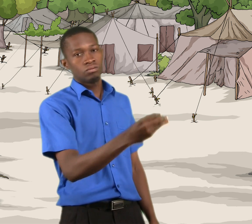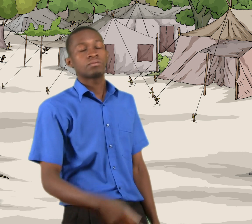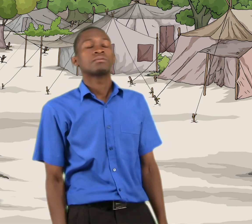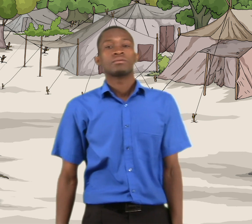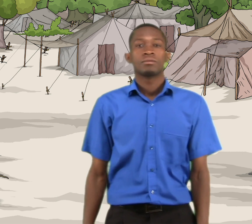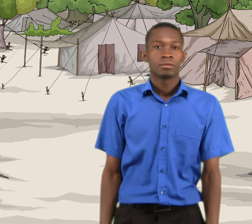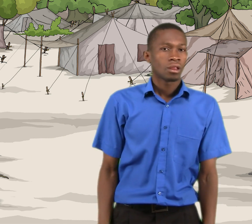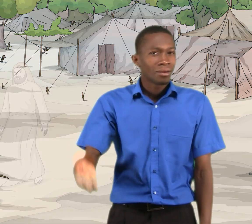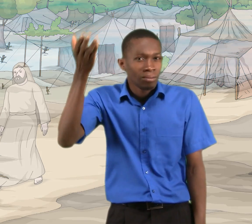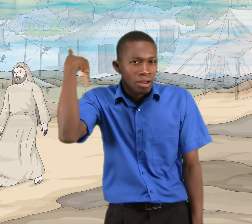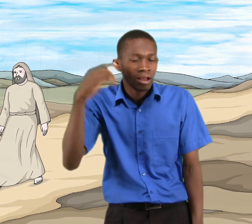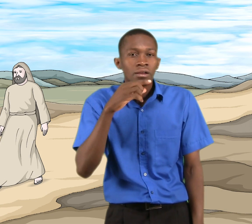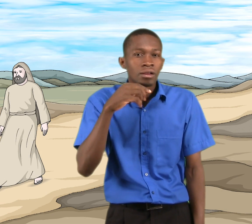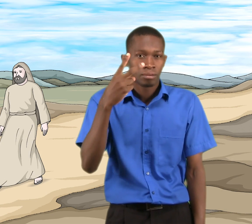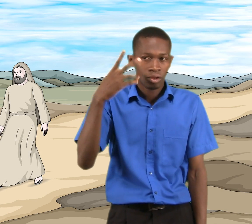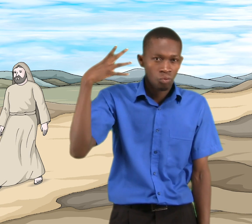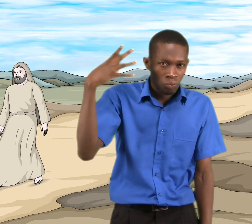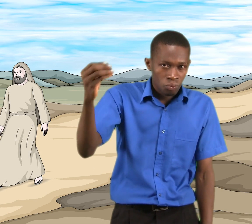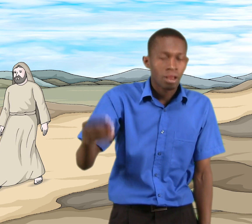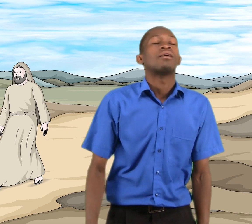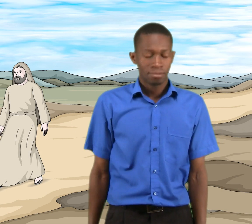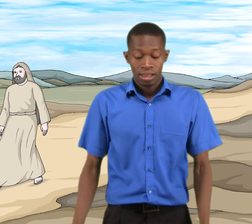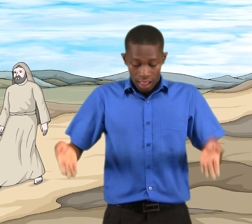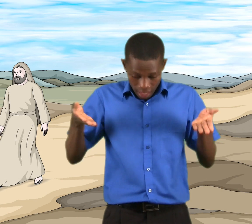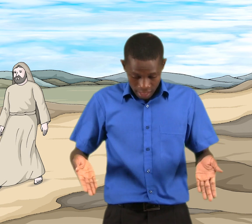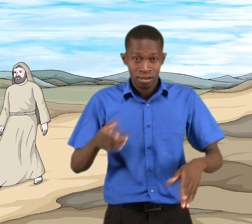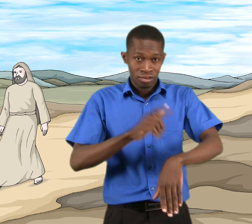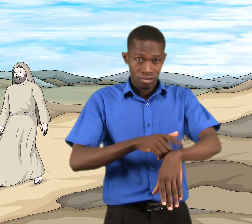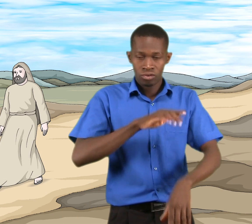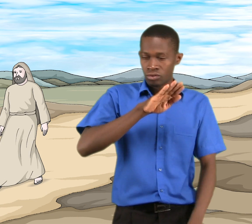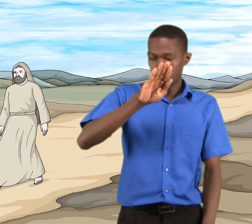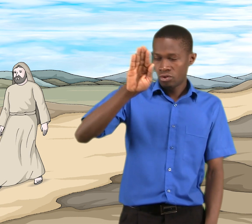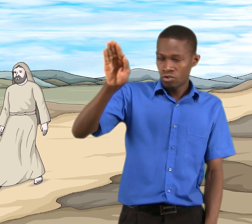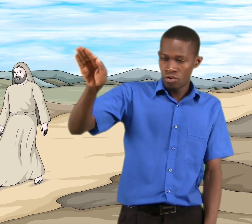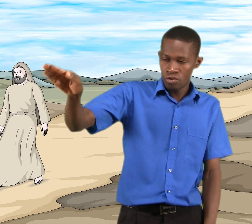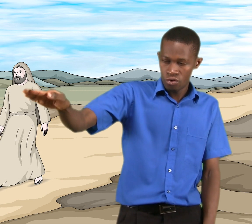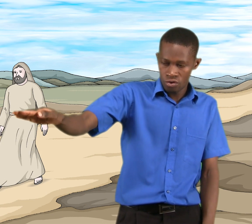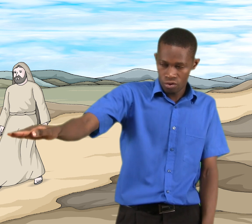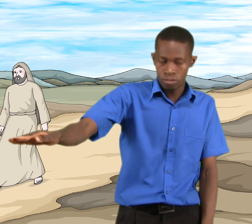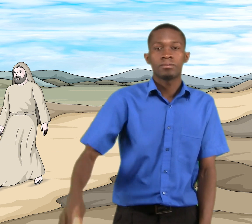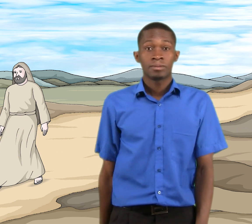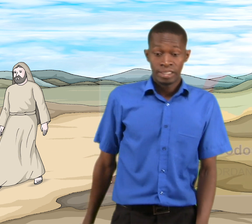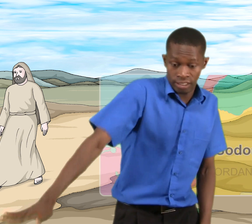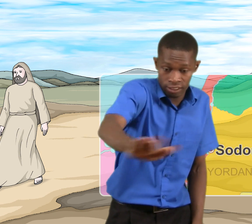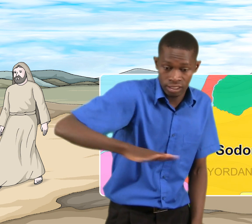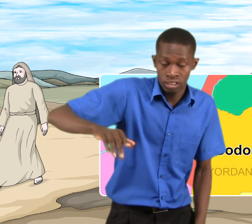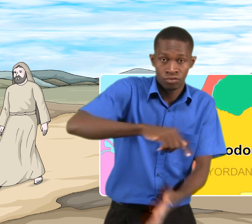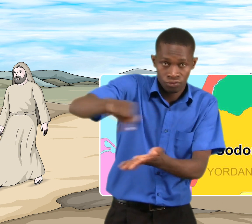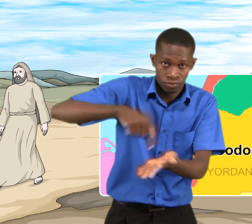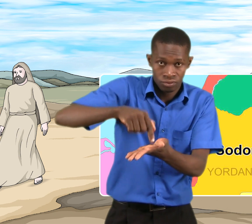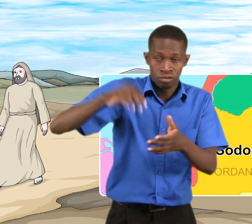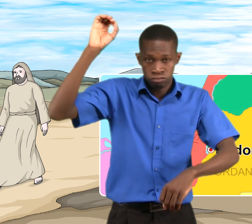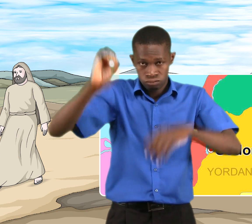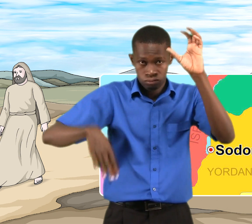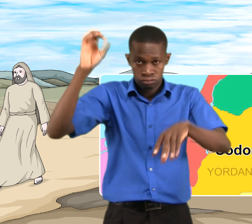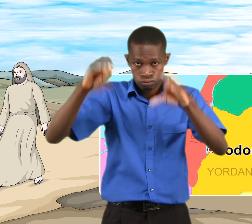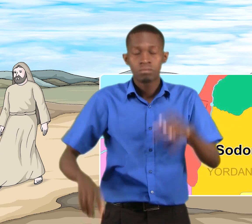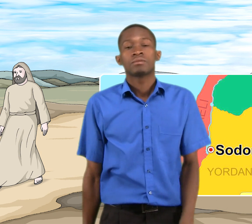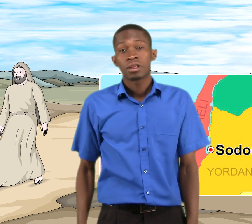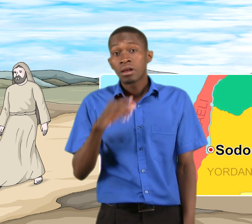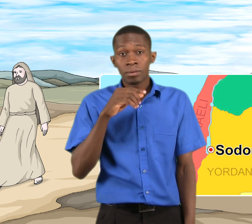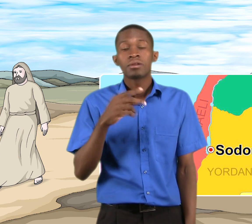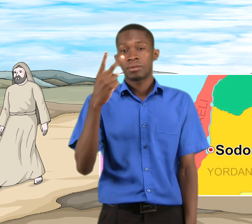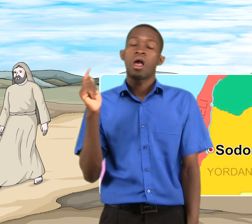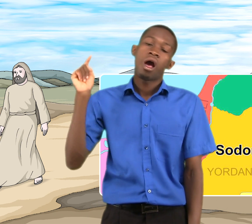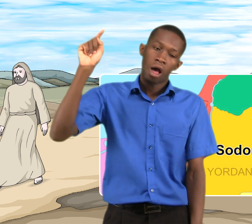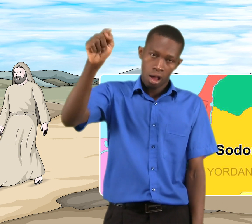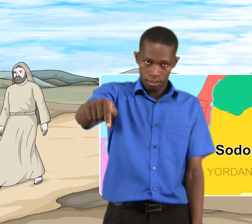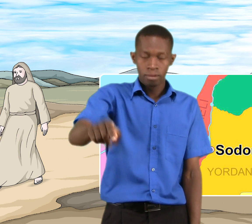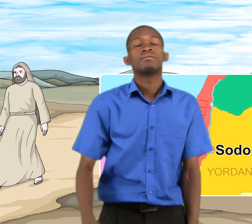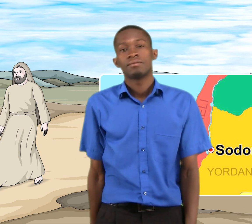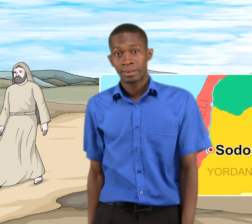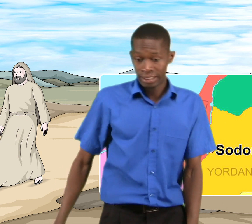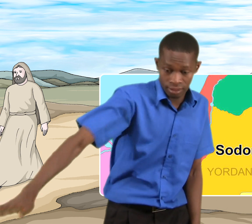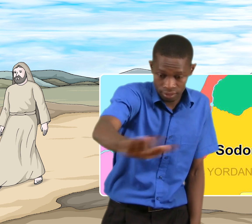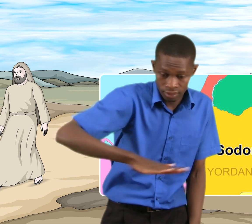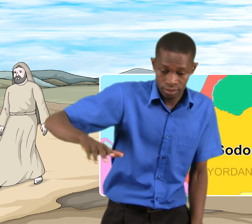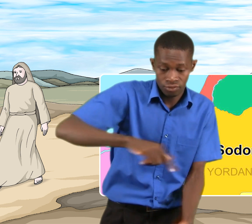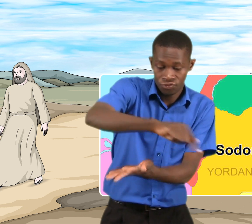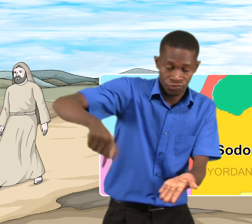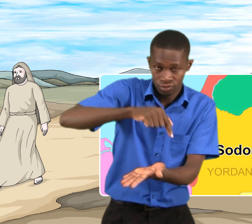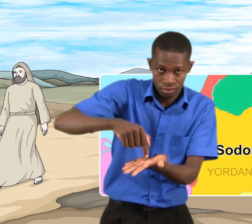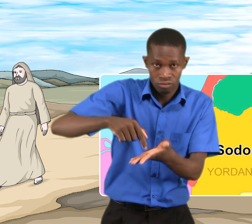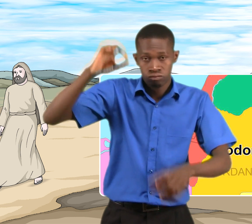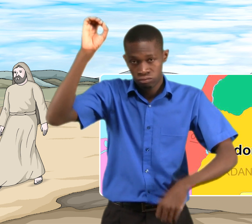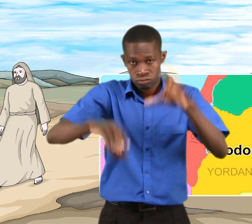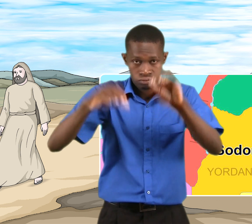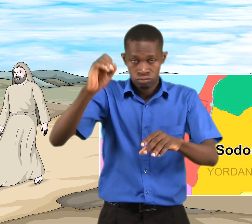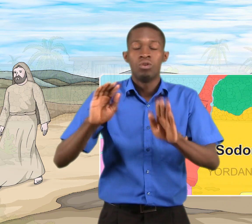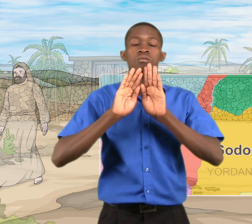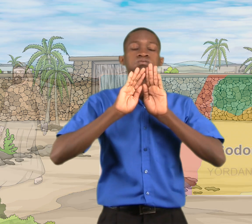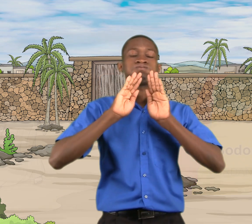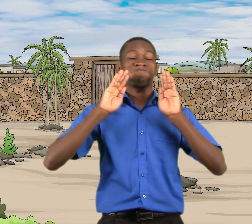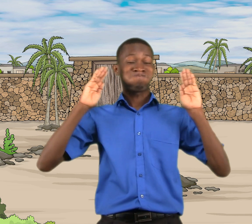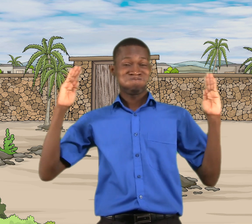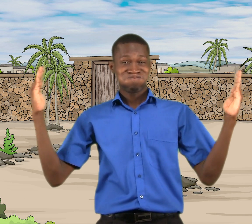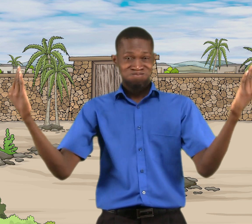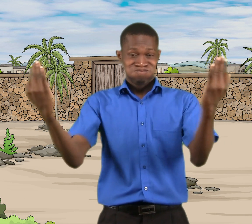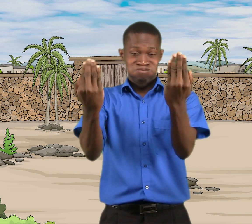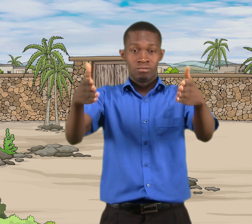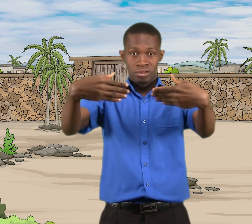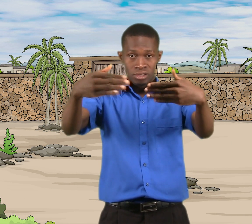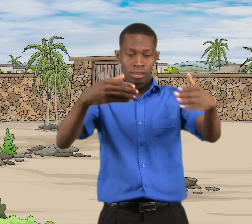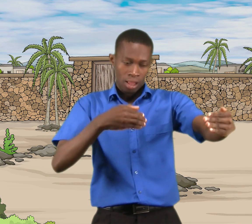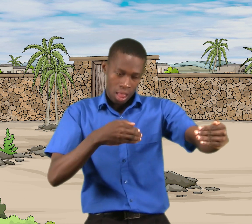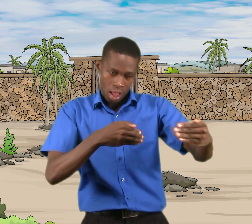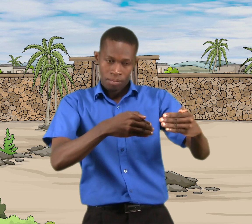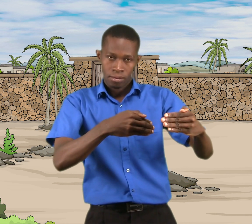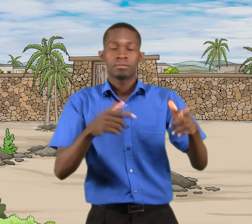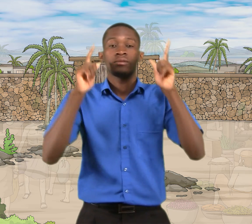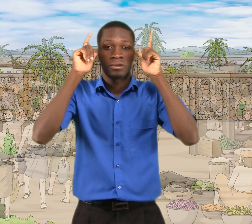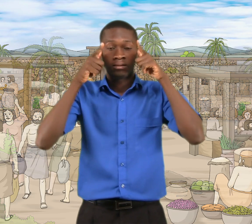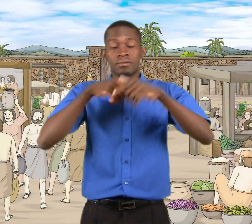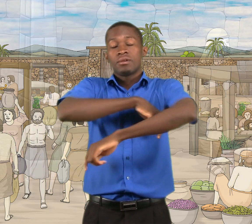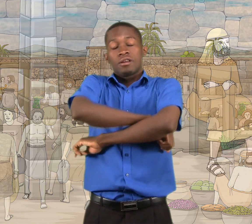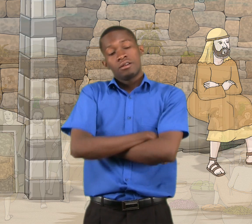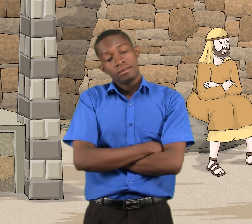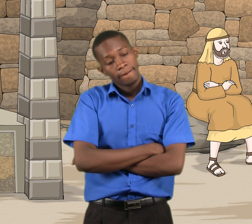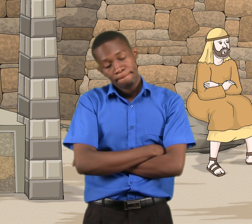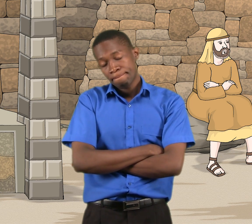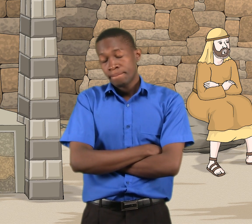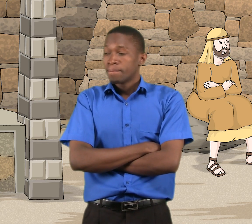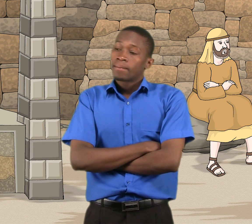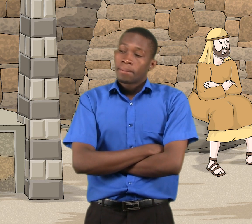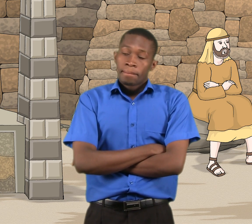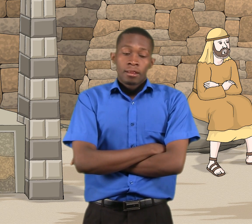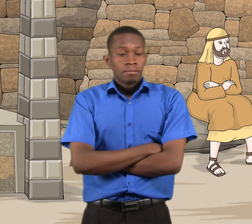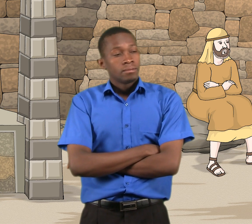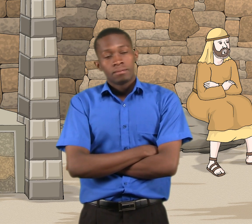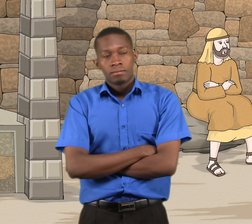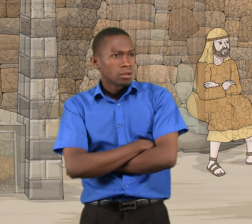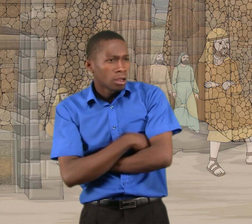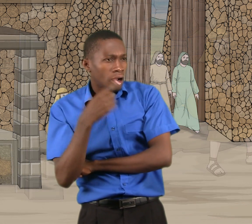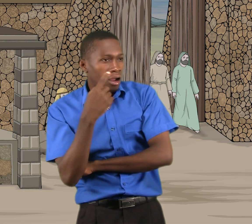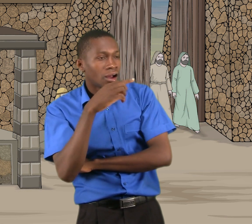Now the two angels arrived at Sodom in the evening, and Lot was sitting in the gateway of the city.